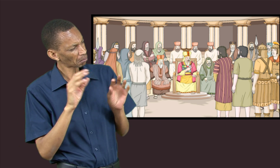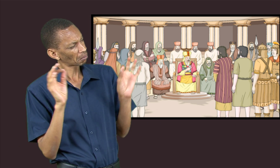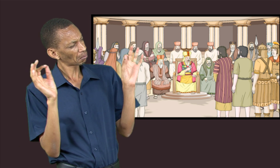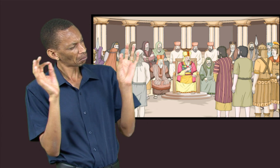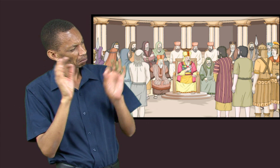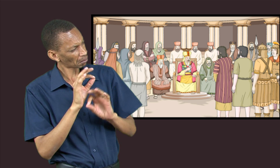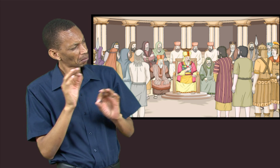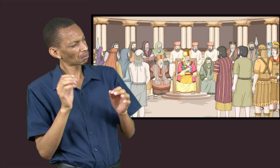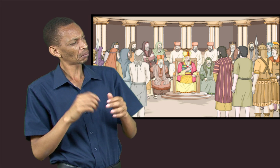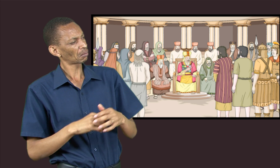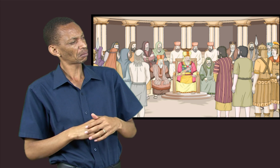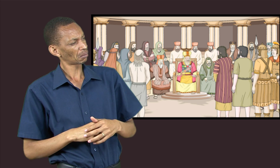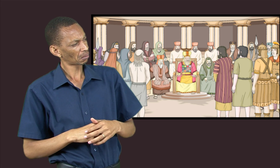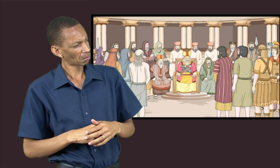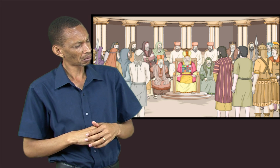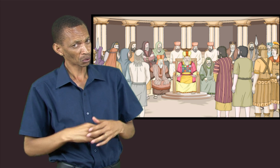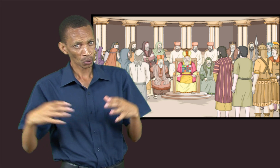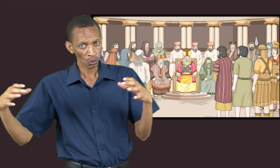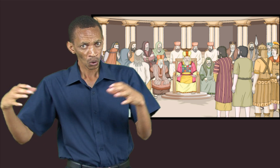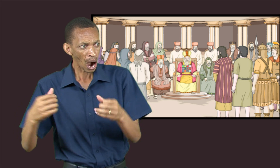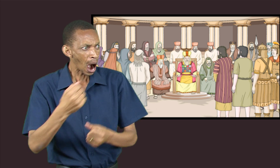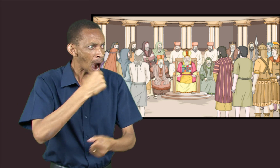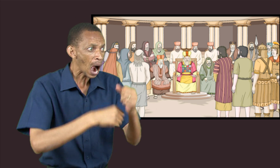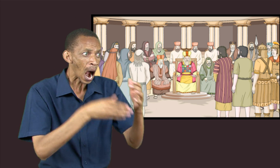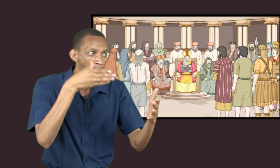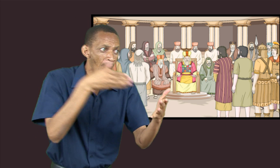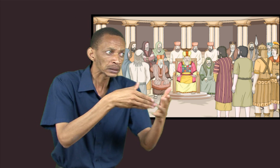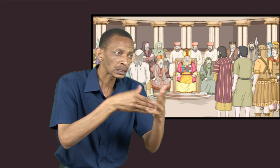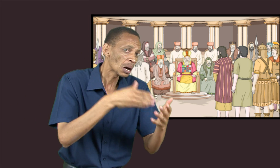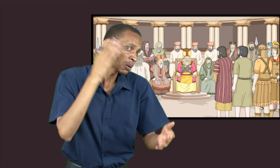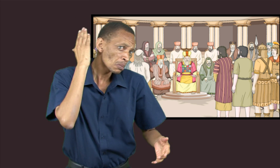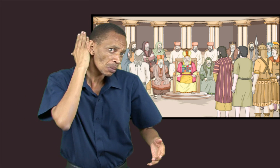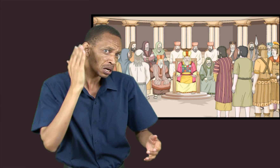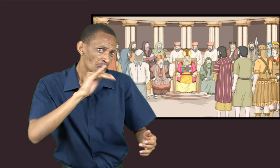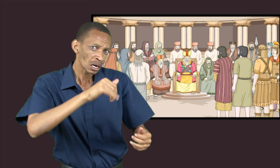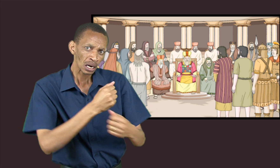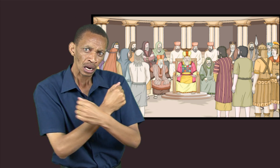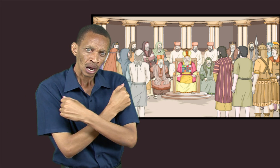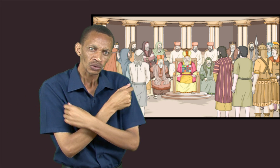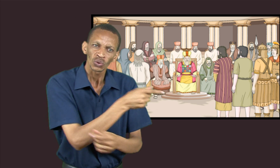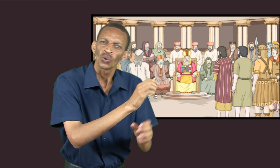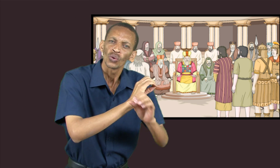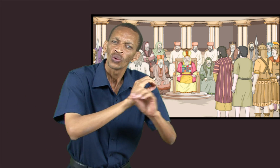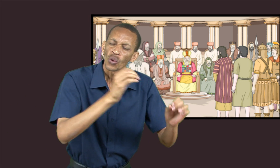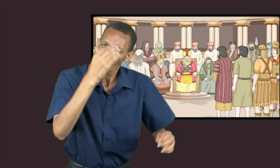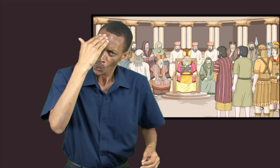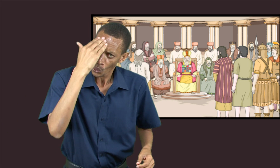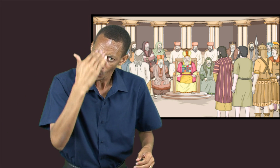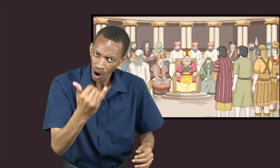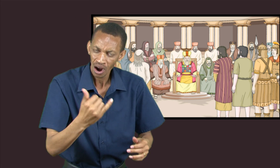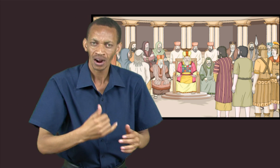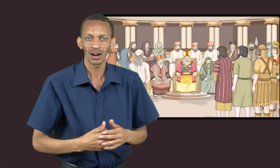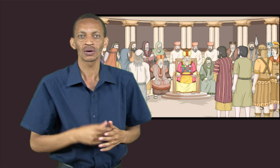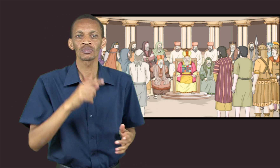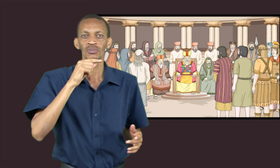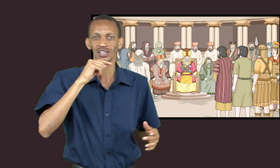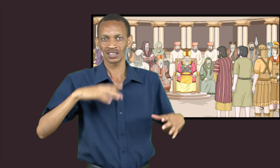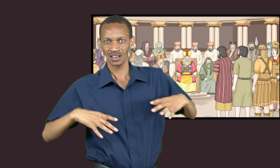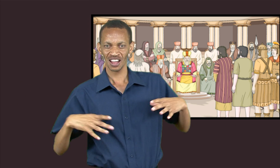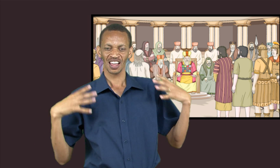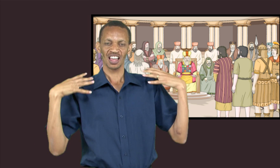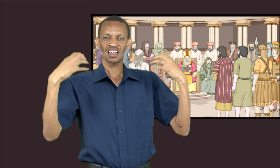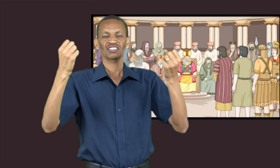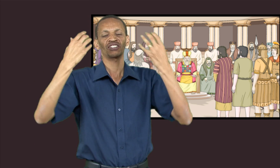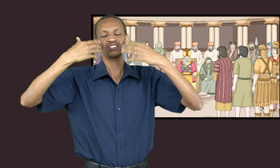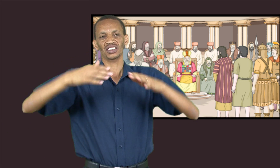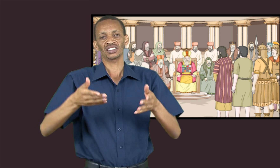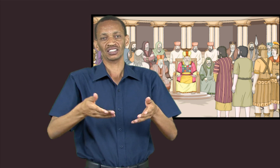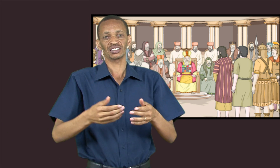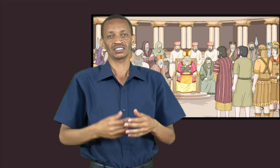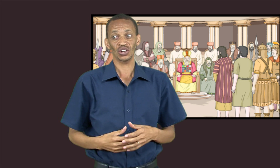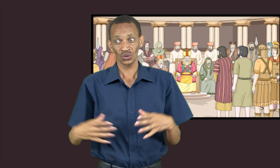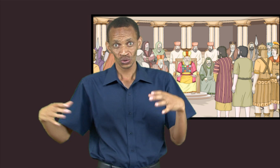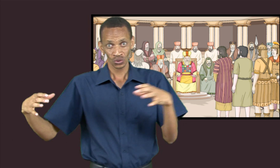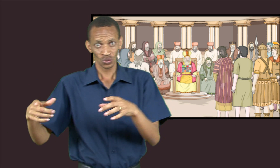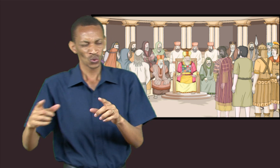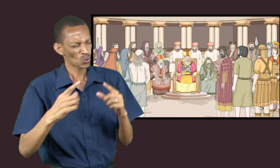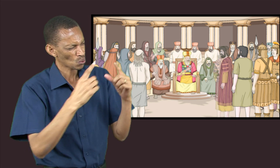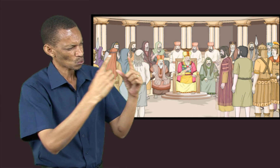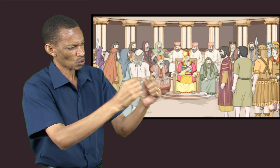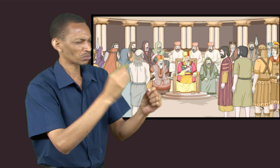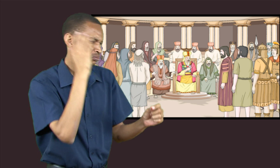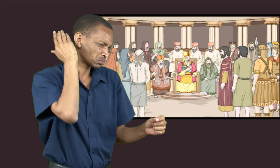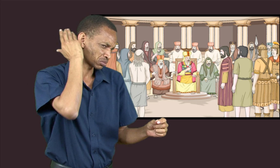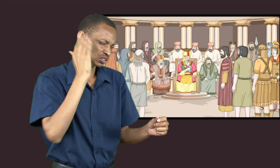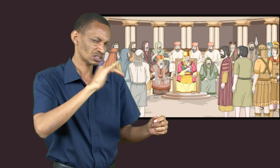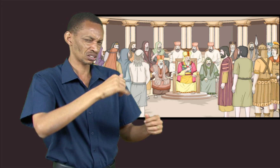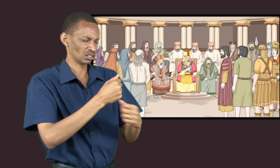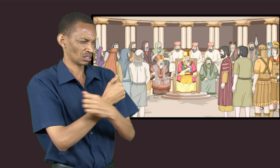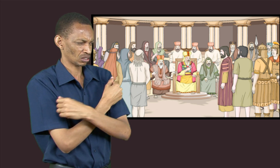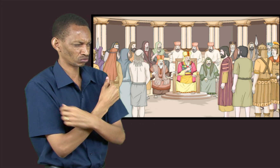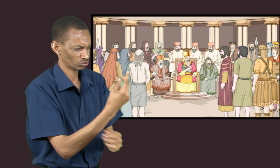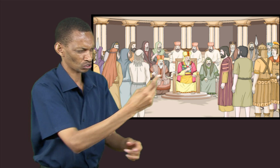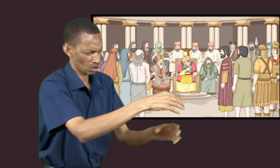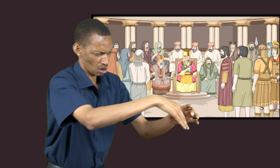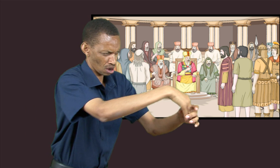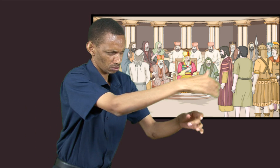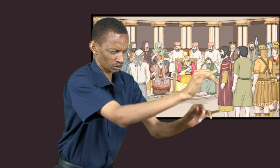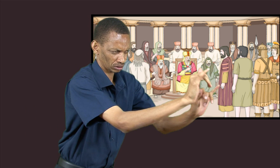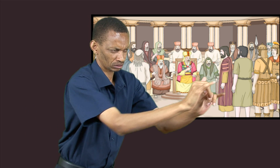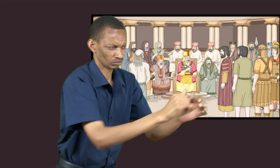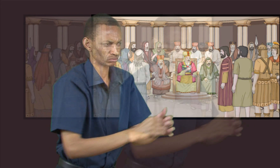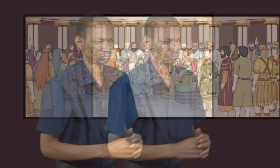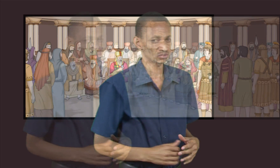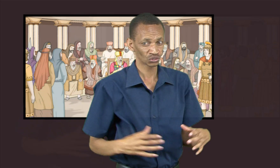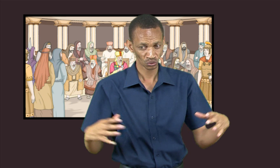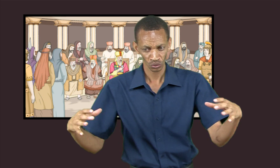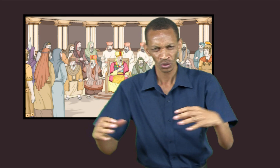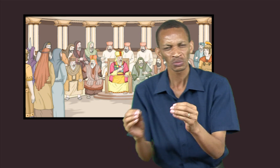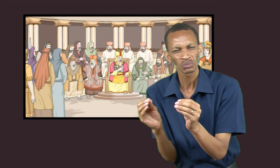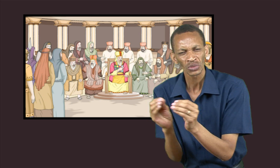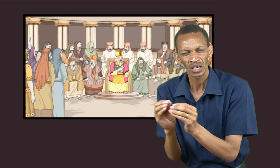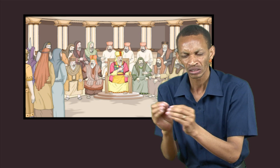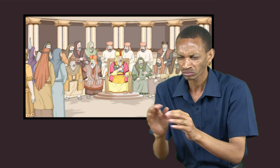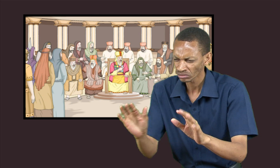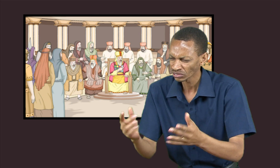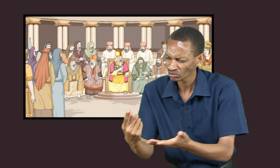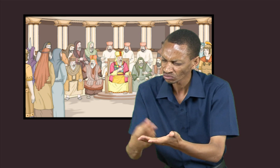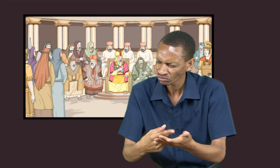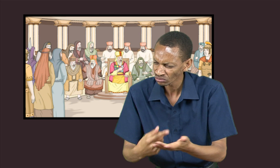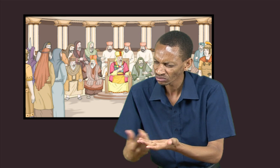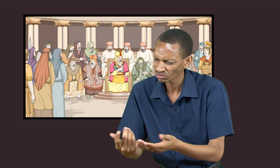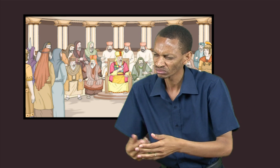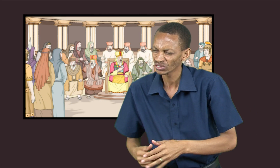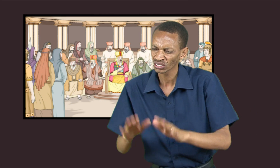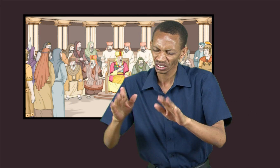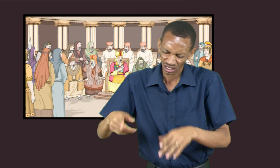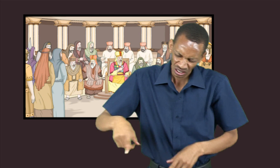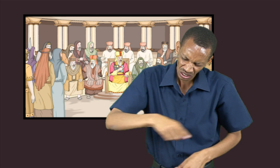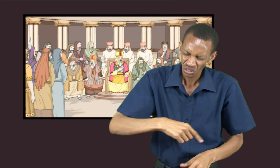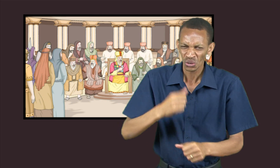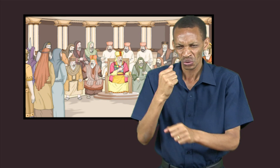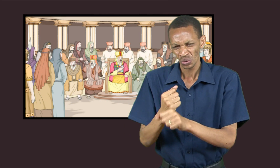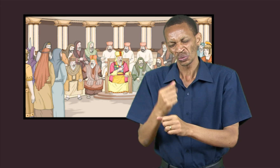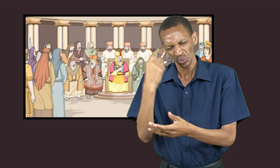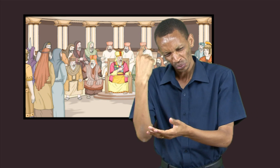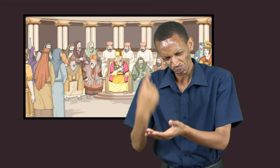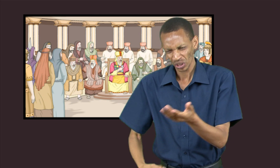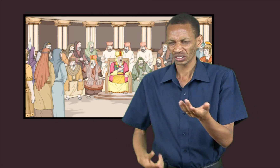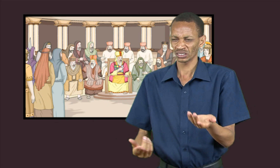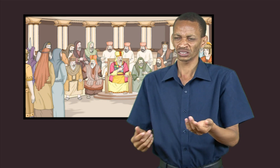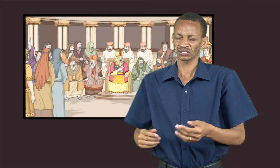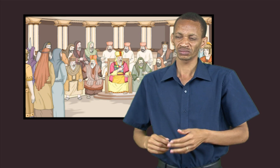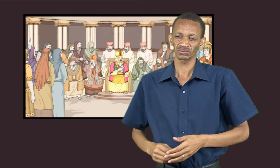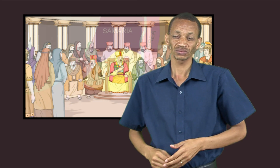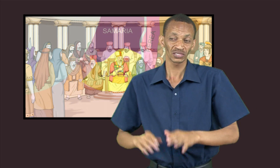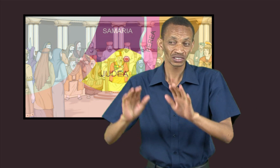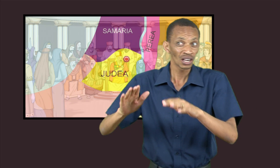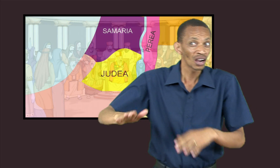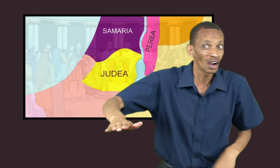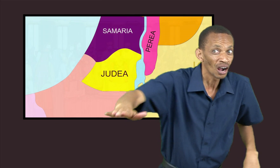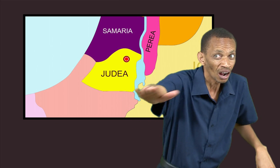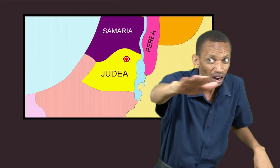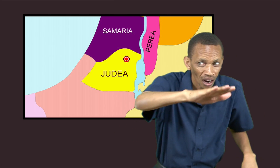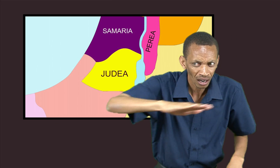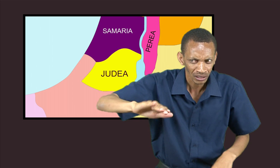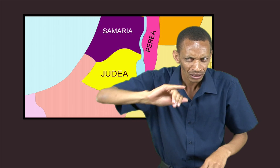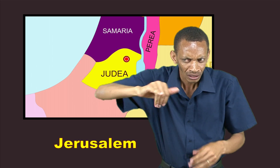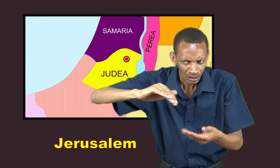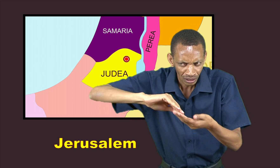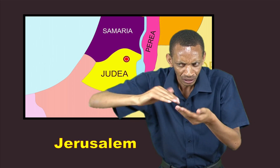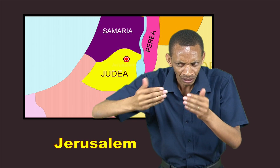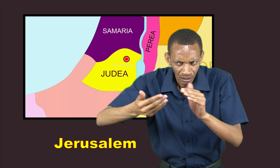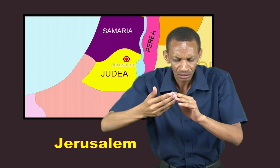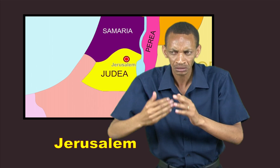So they ordered them to leave the Sanhedrin and then conferred together. “What shall we do with these men?” they asked.